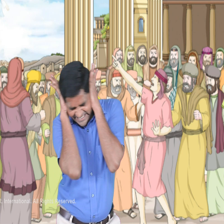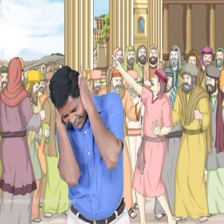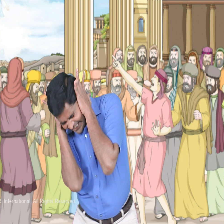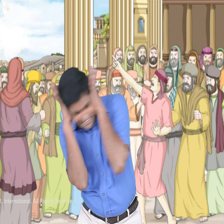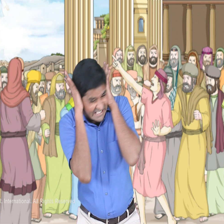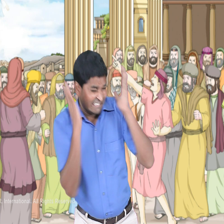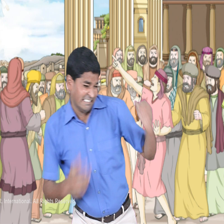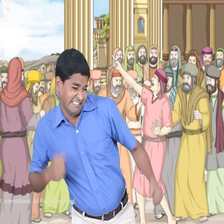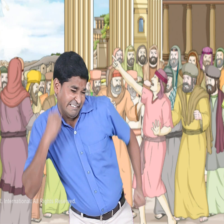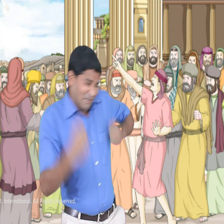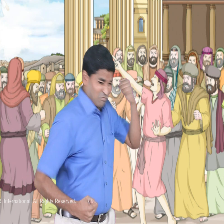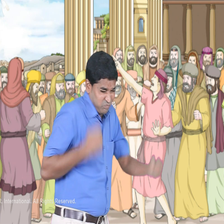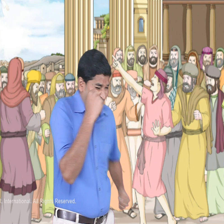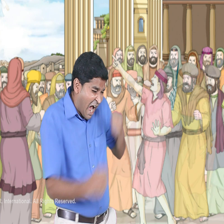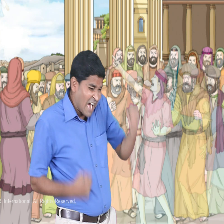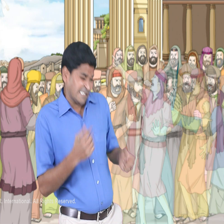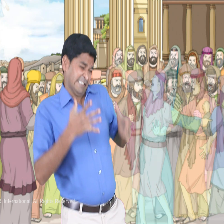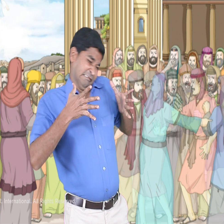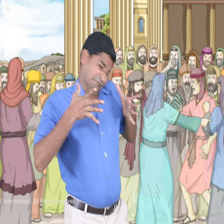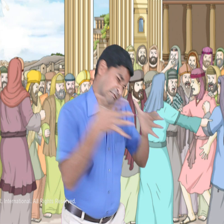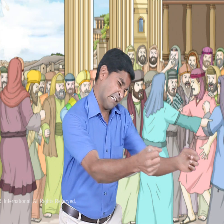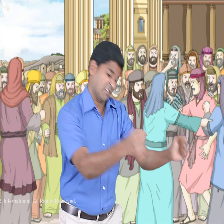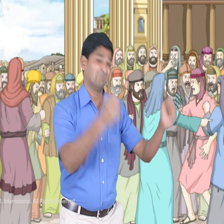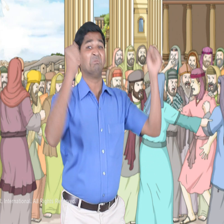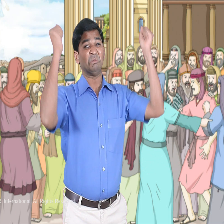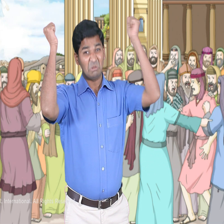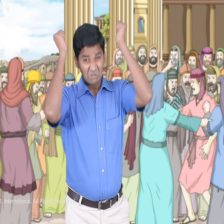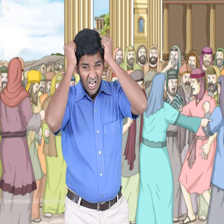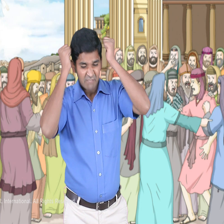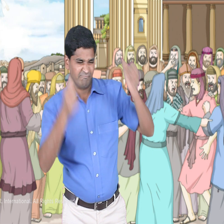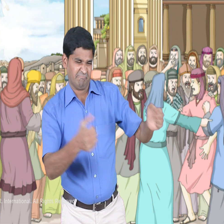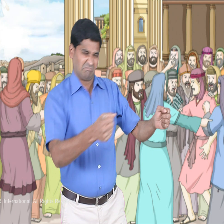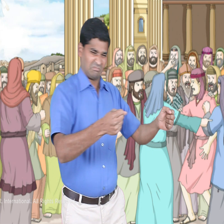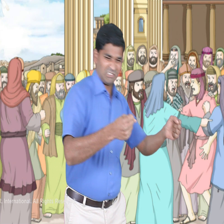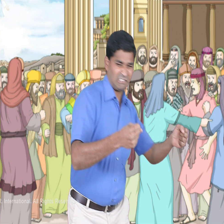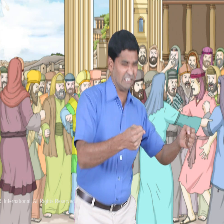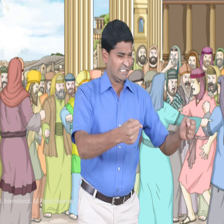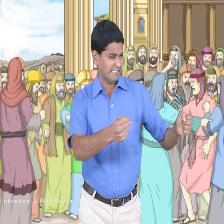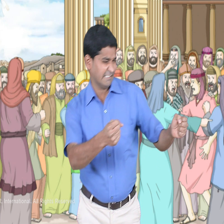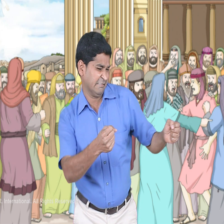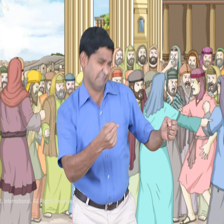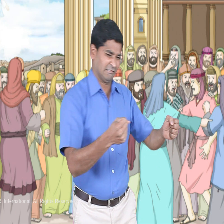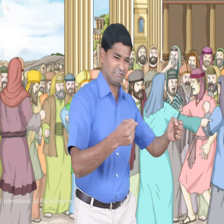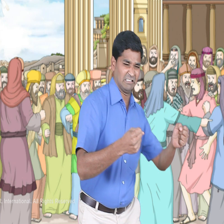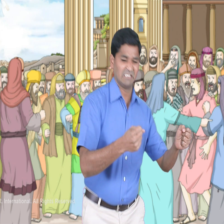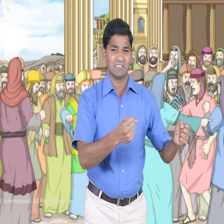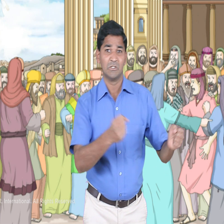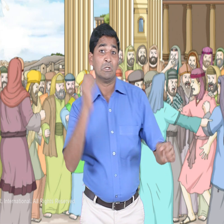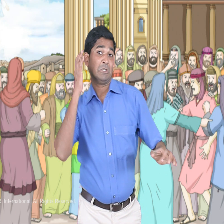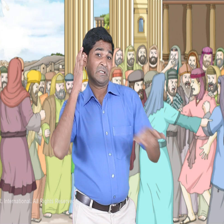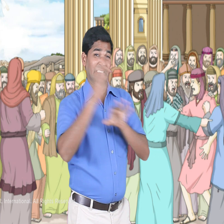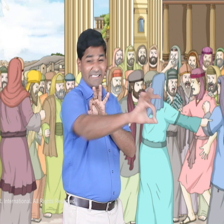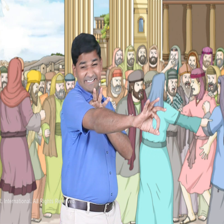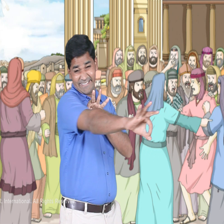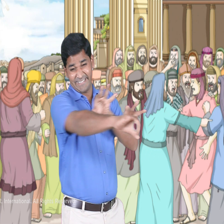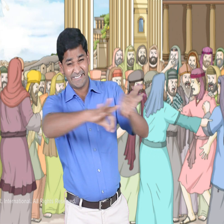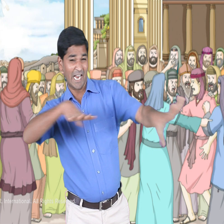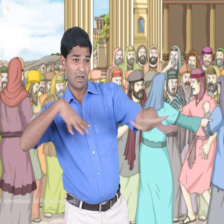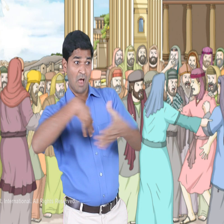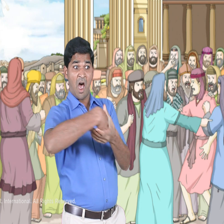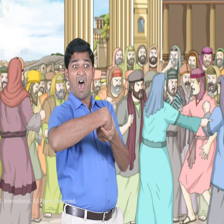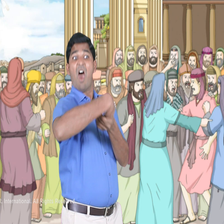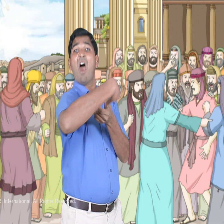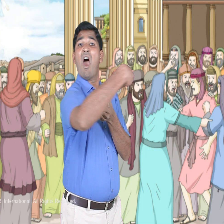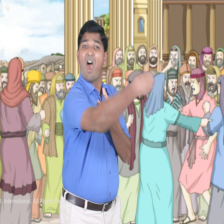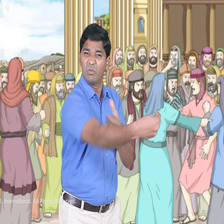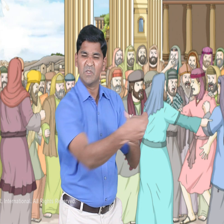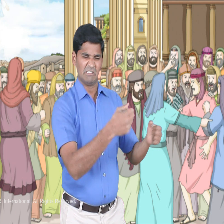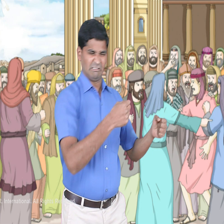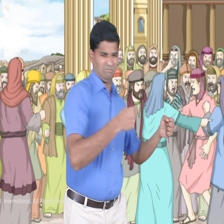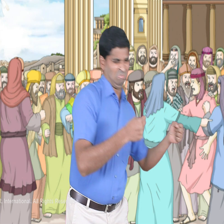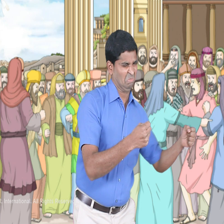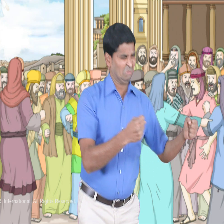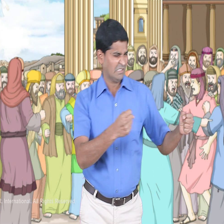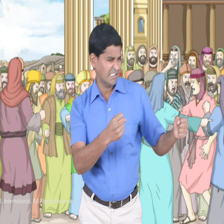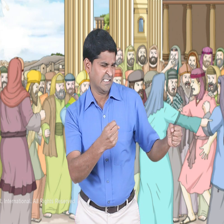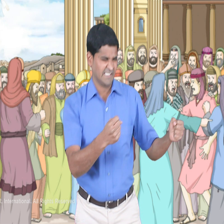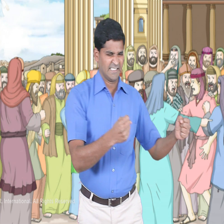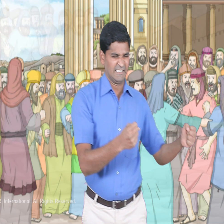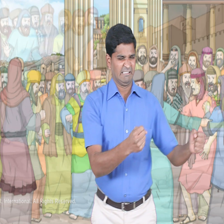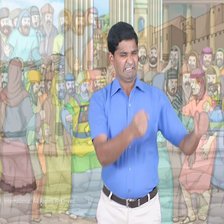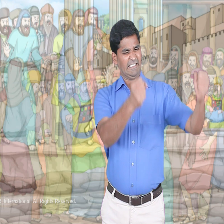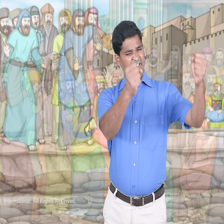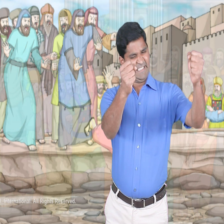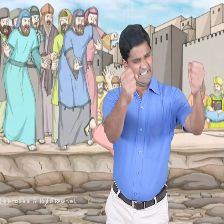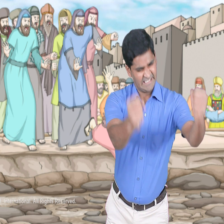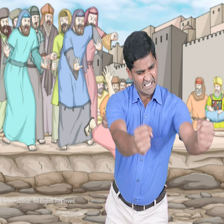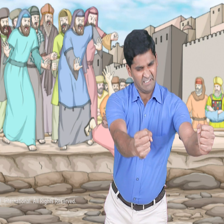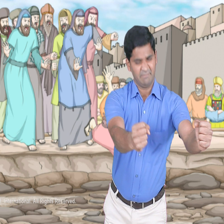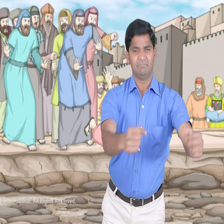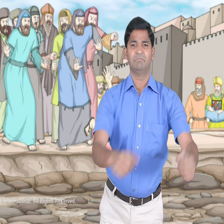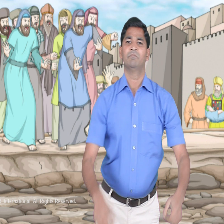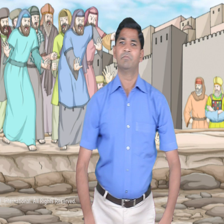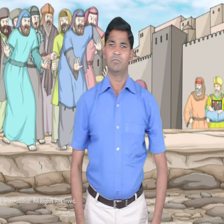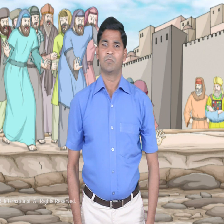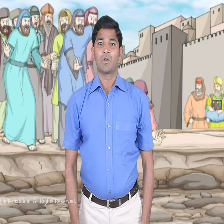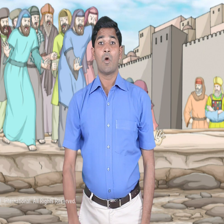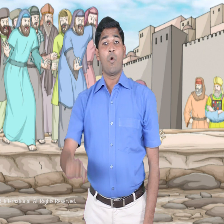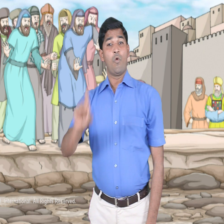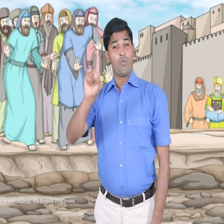At this they covered their ears, cried out in a loud voice, and rushed together at him.